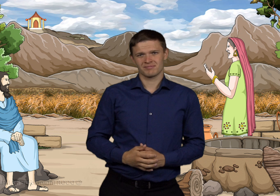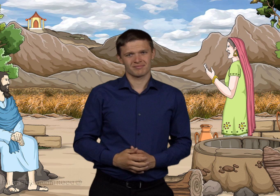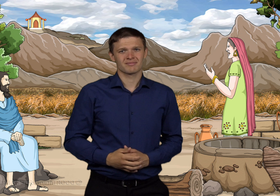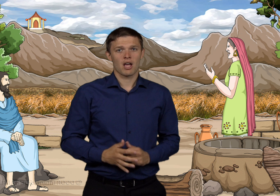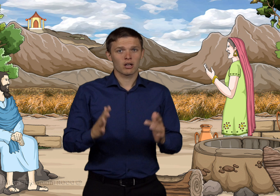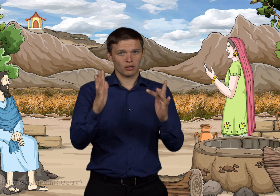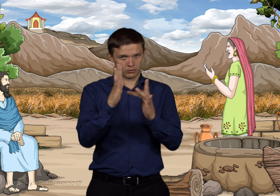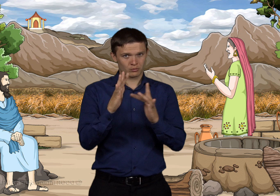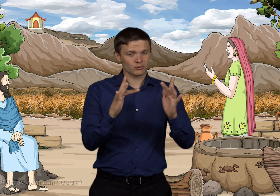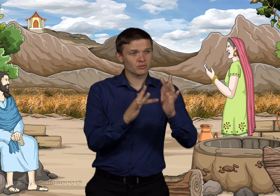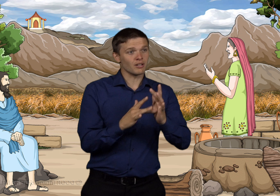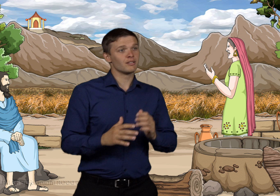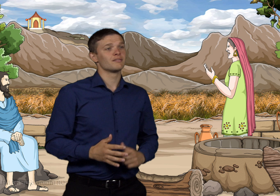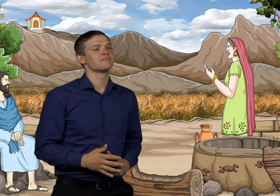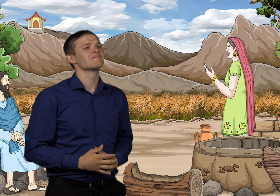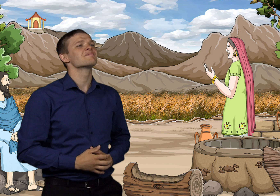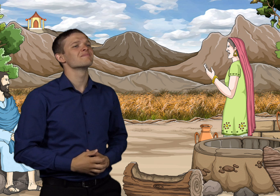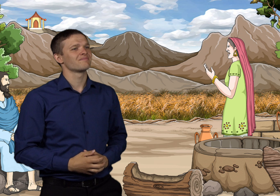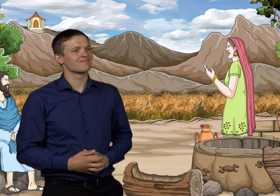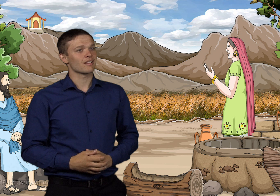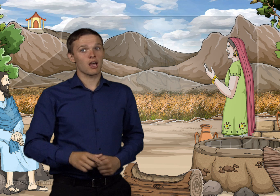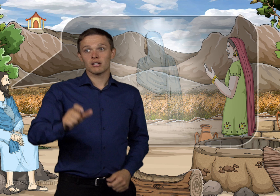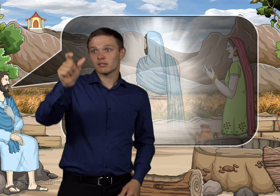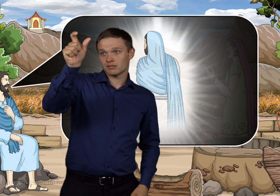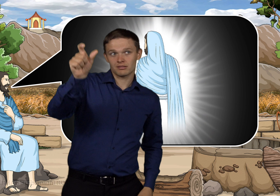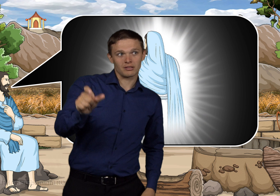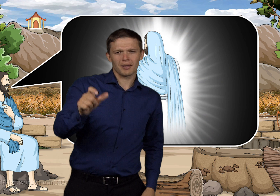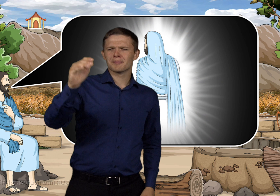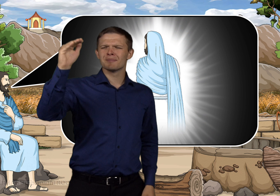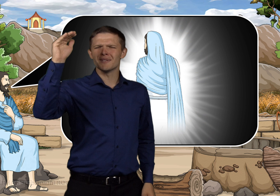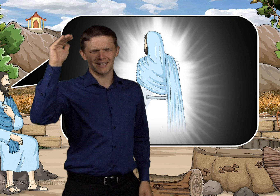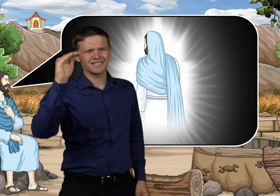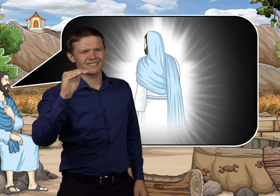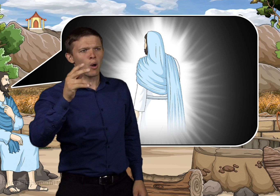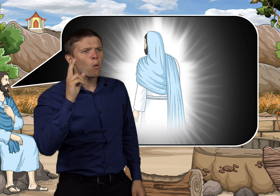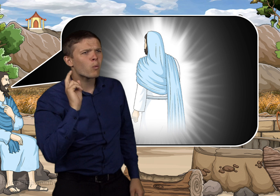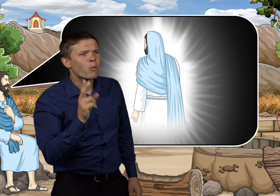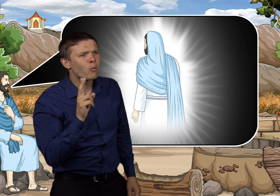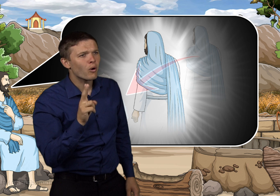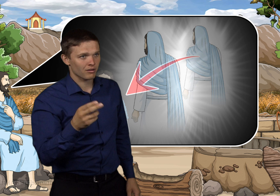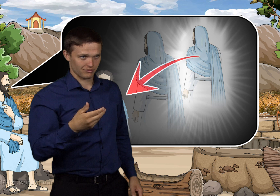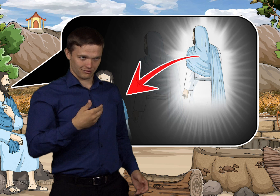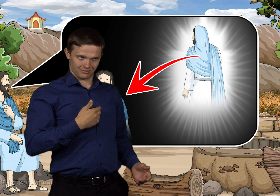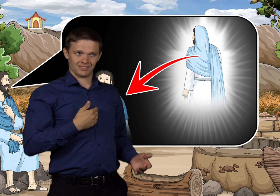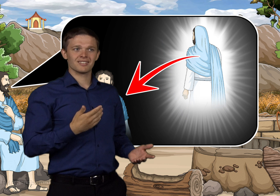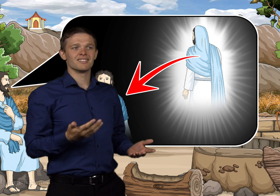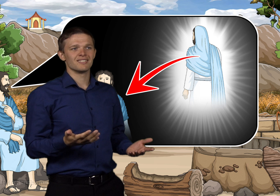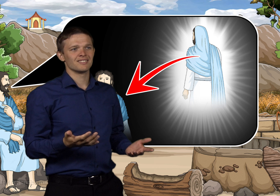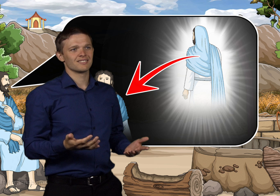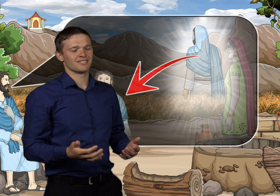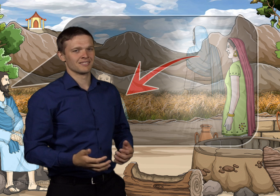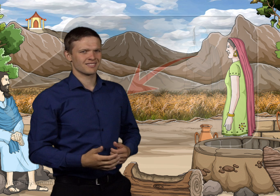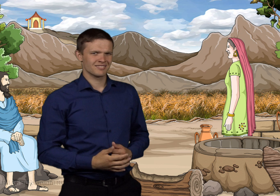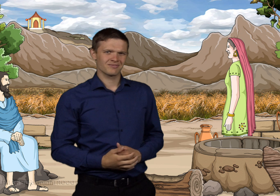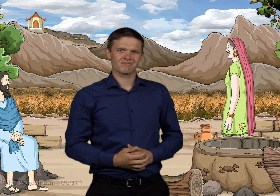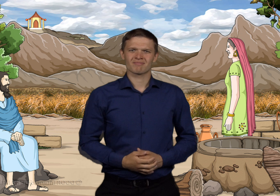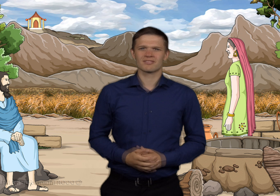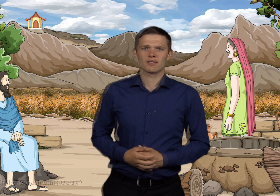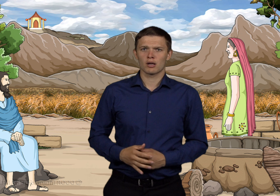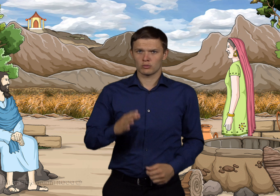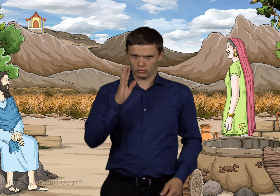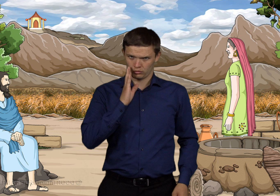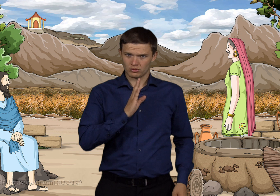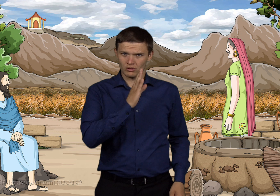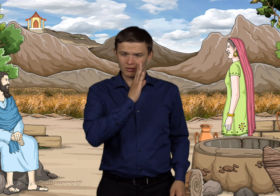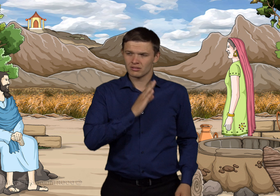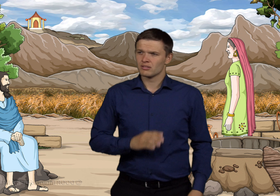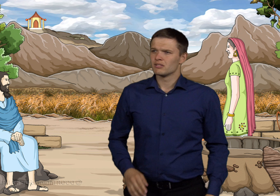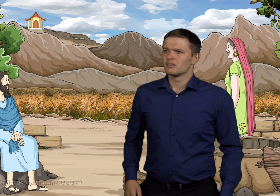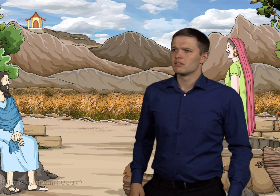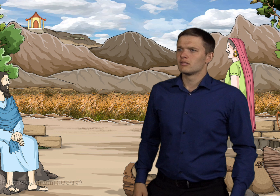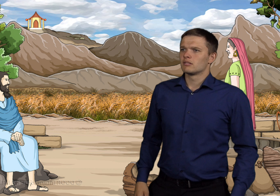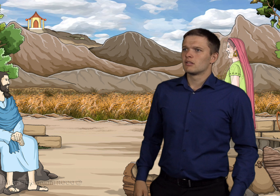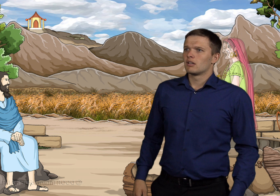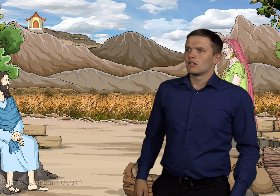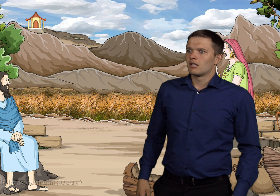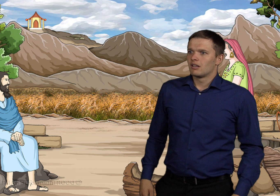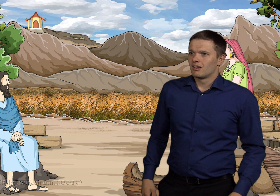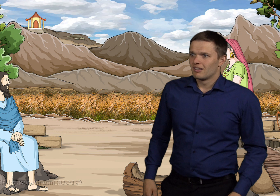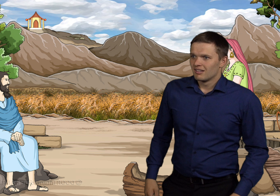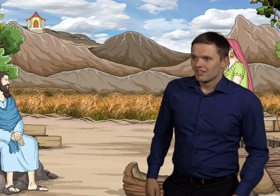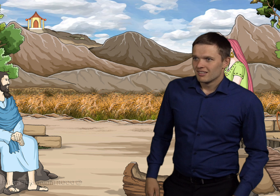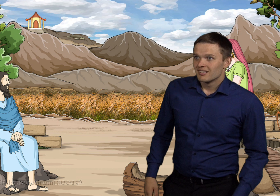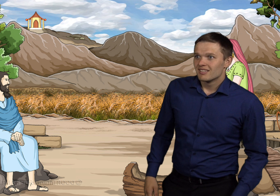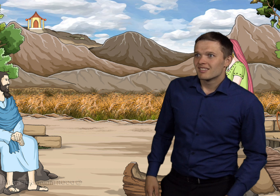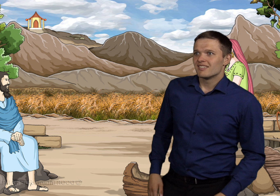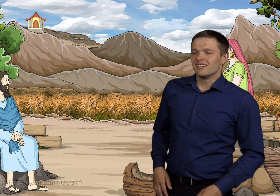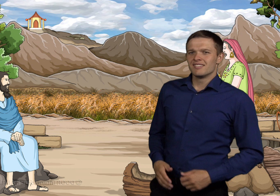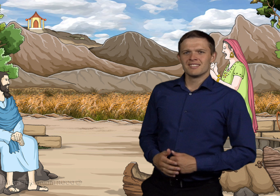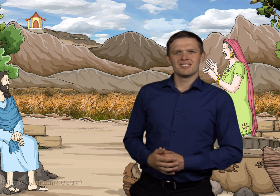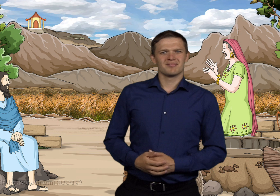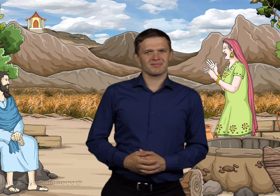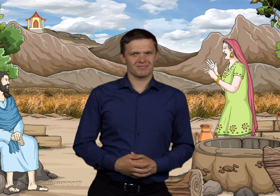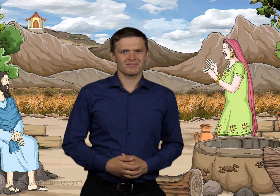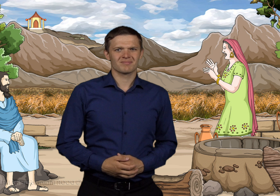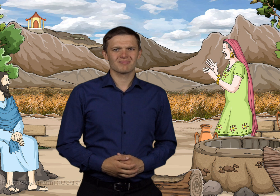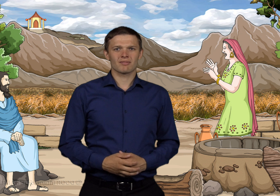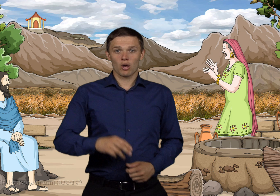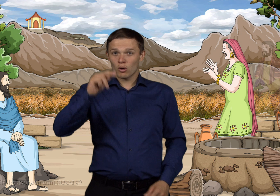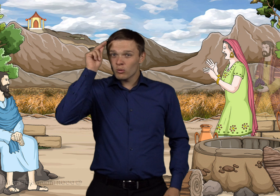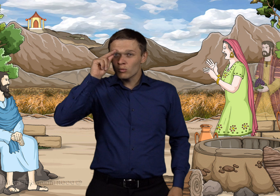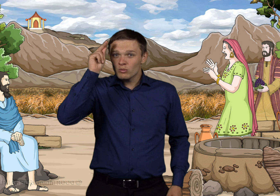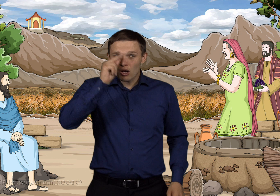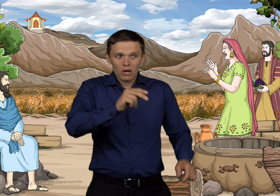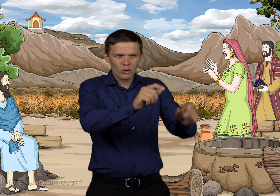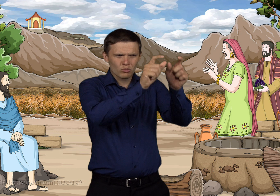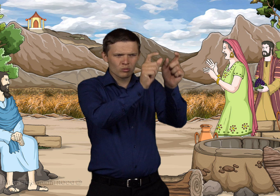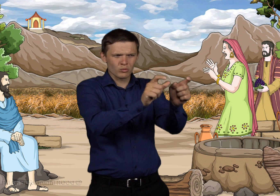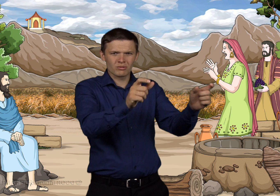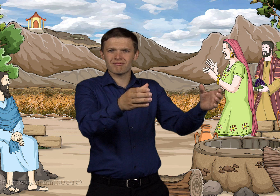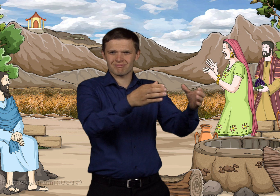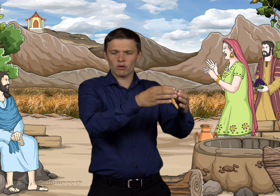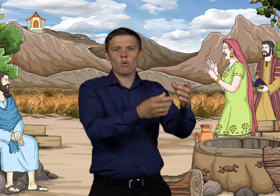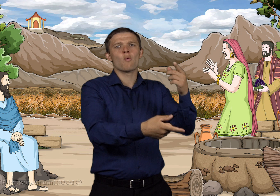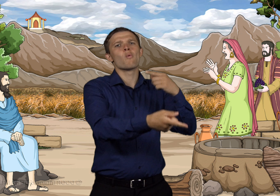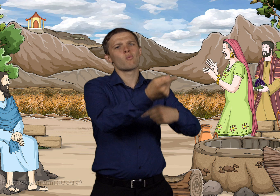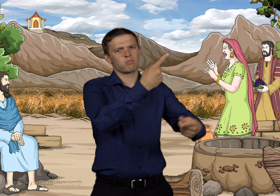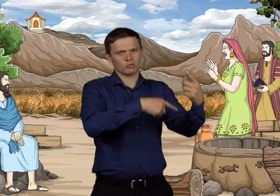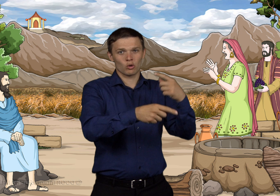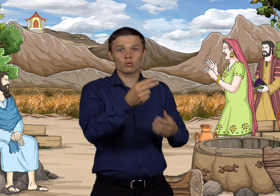Jesus answered, “I who speak to you am He.”